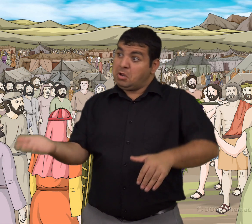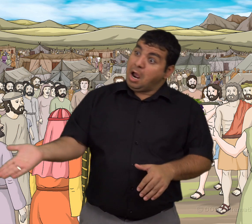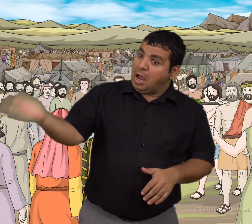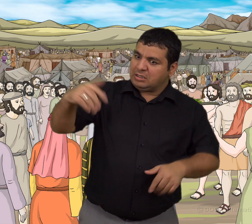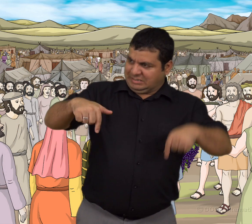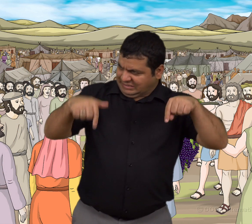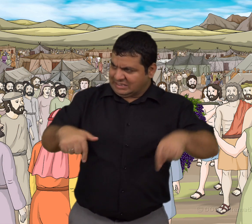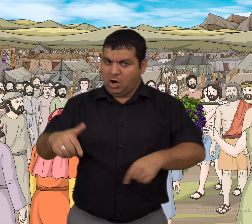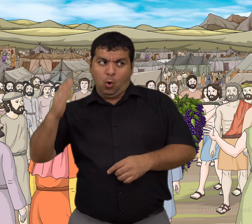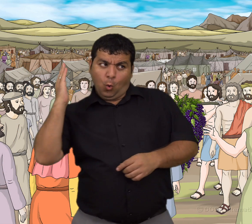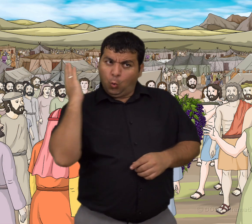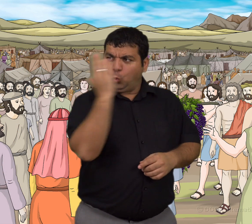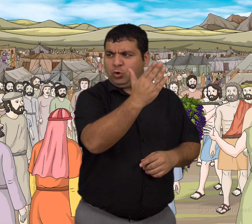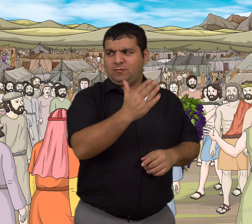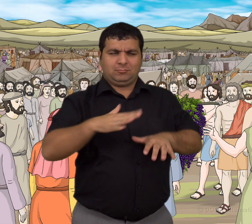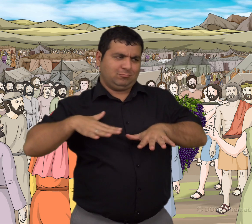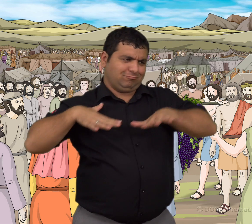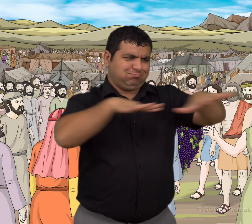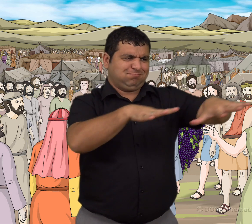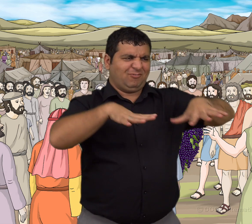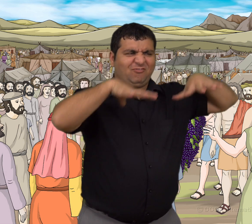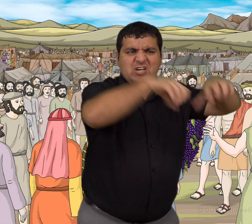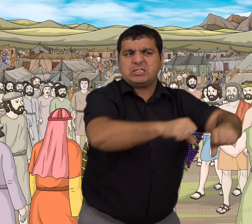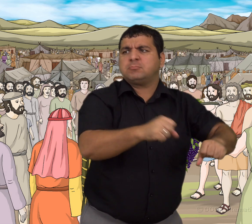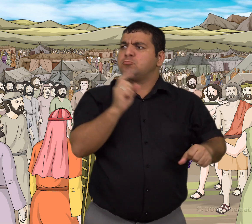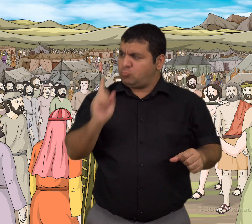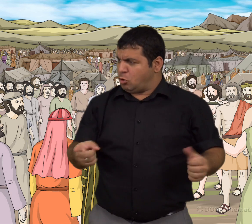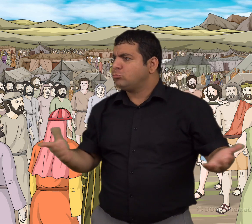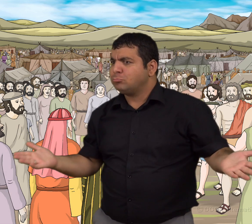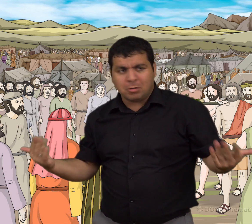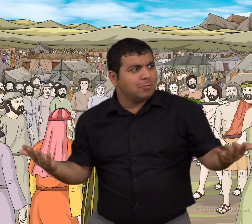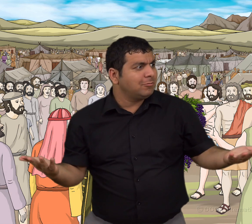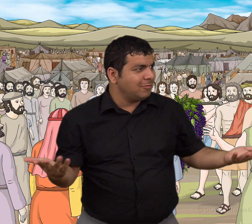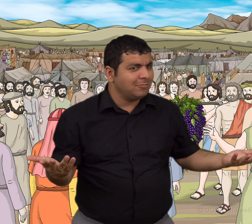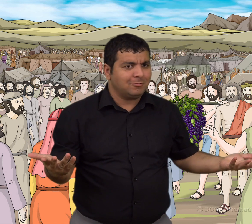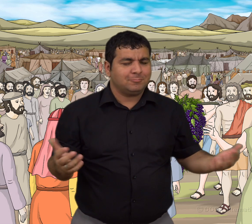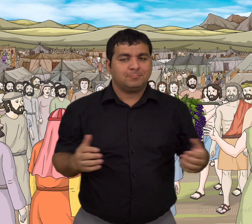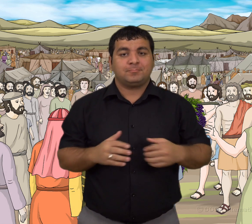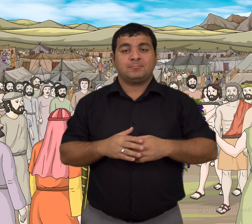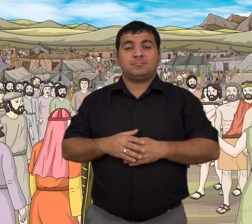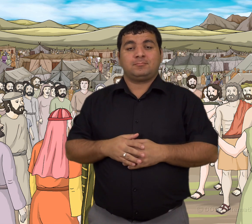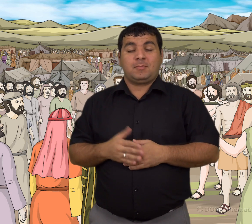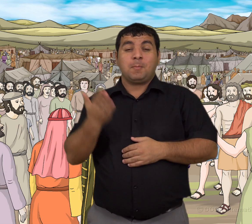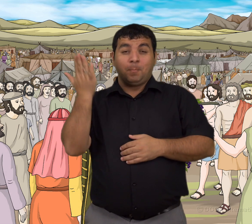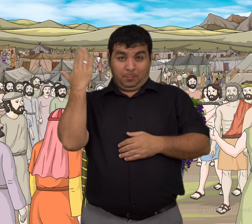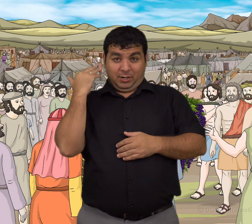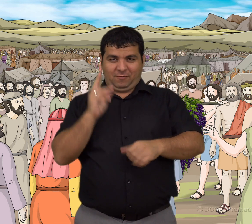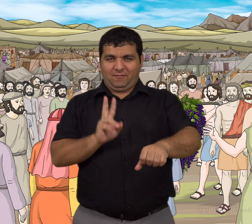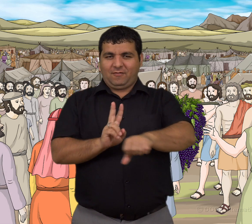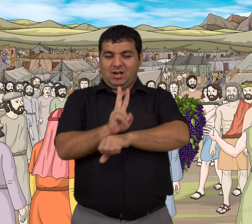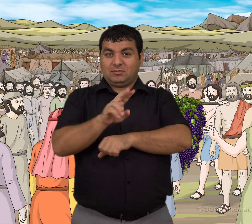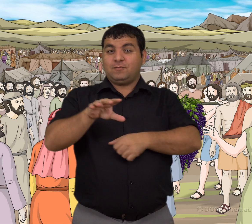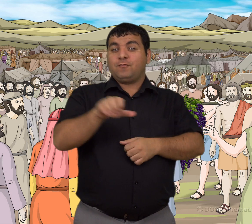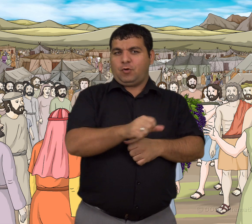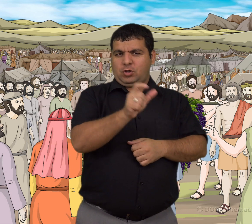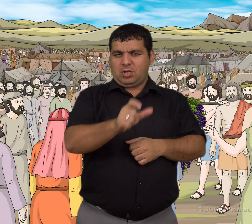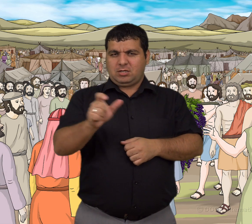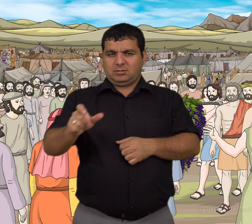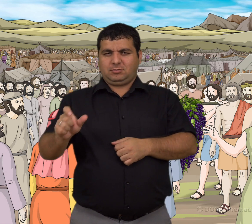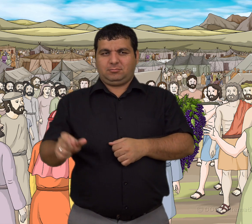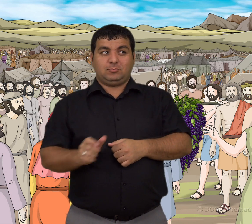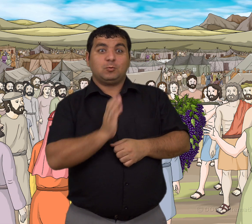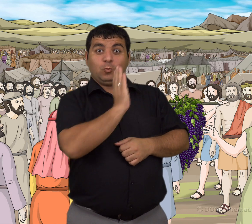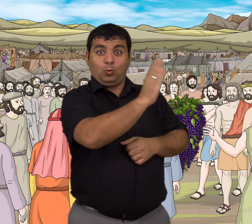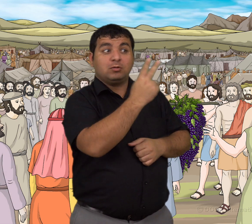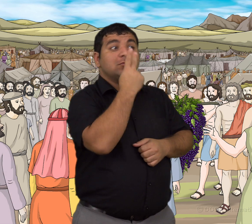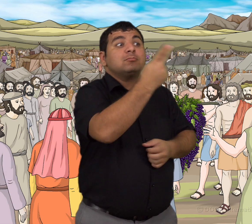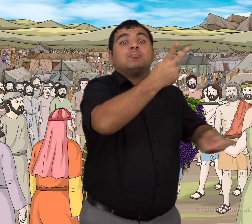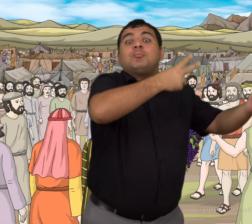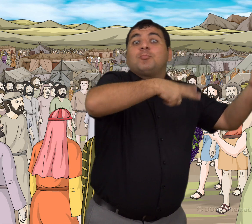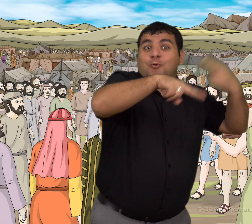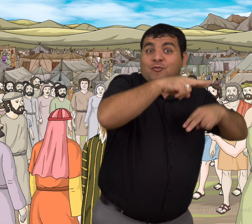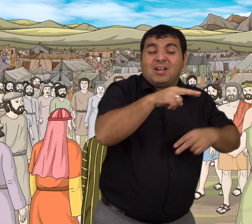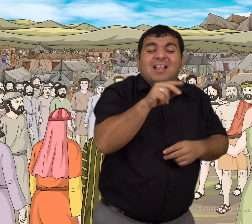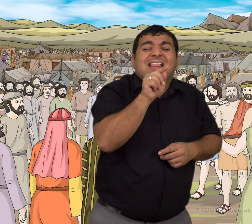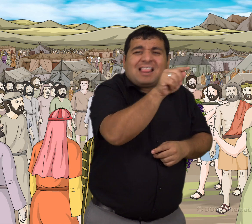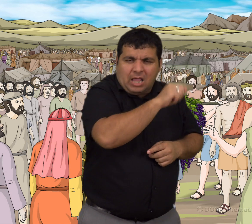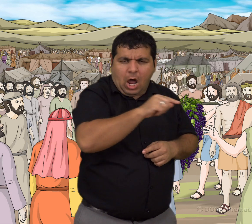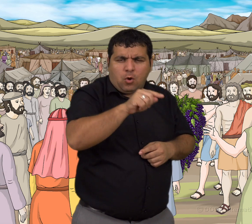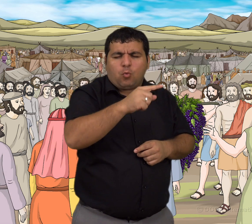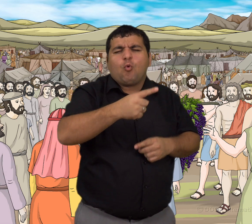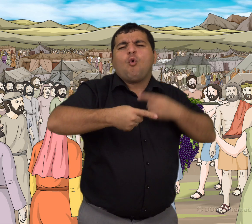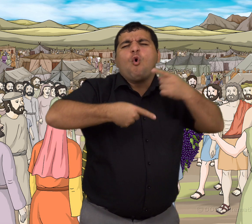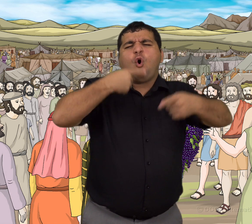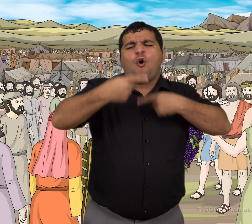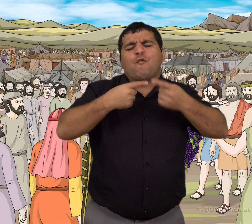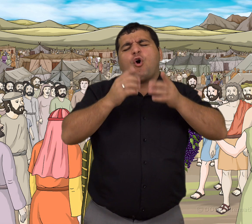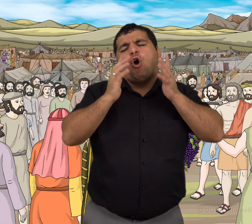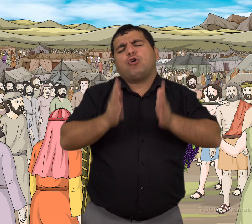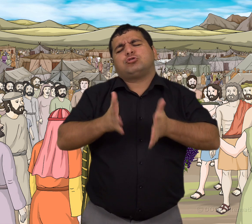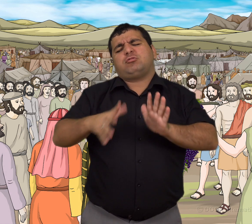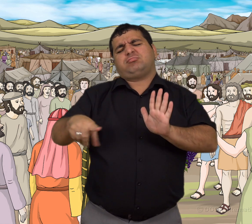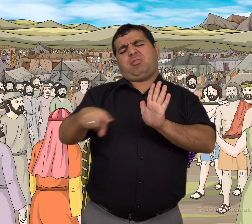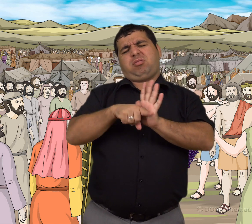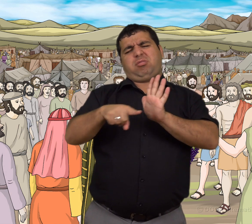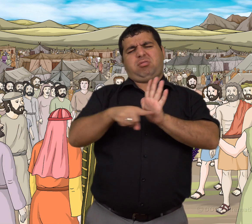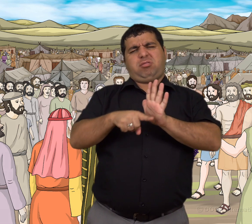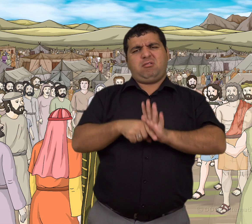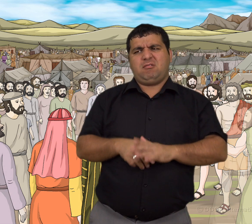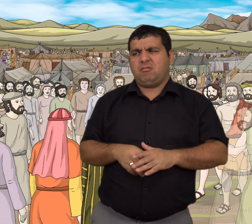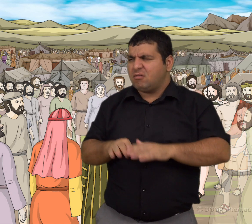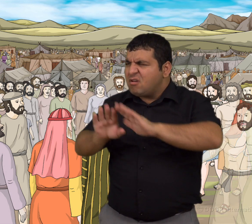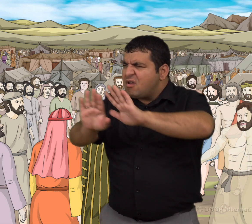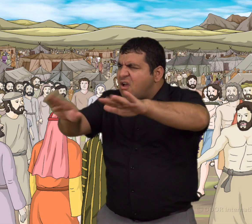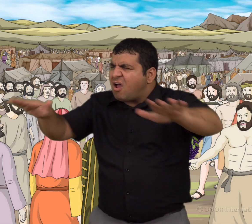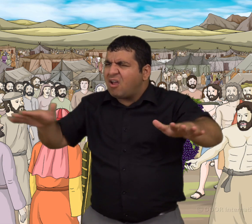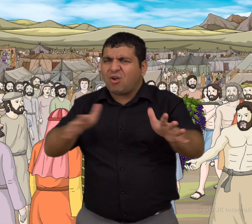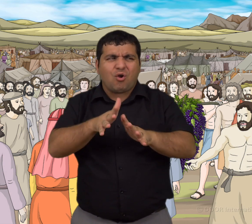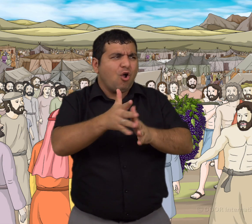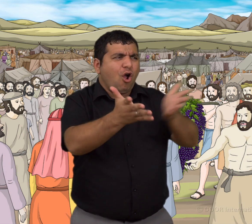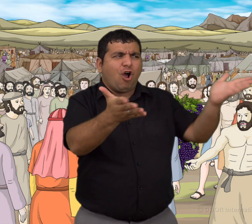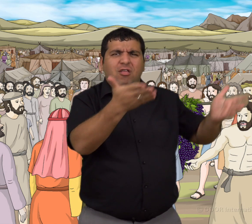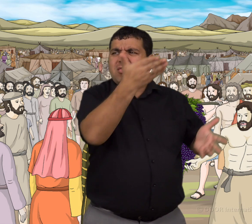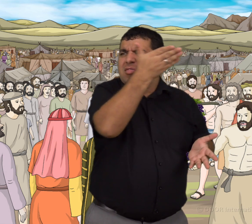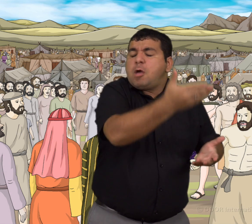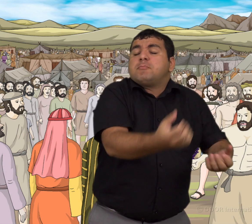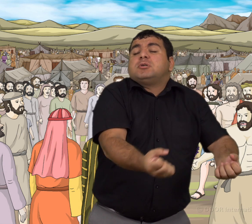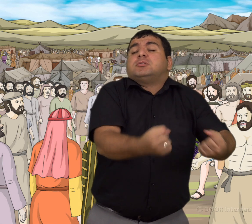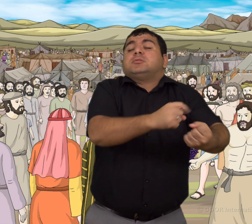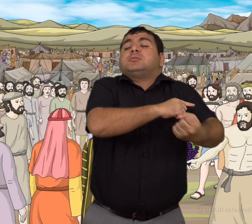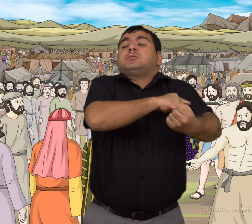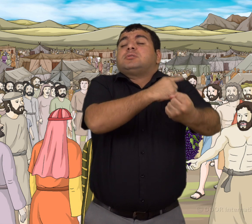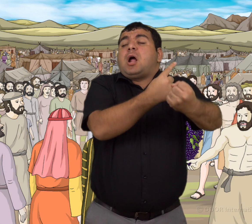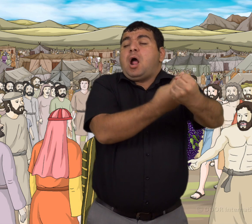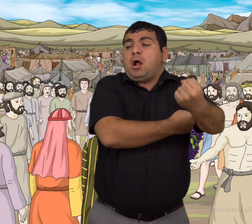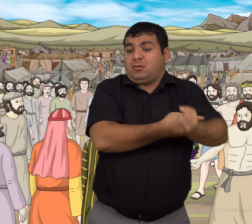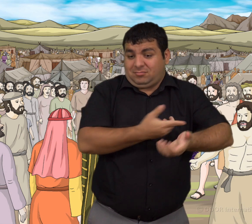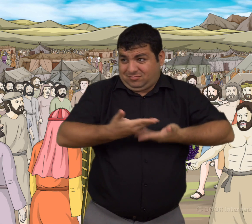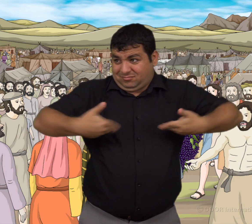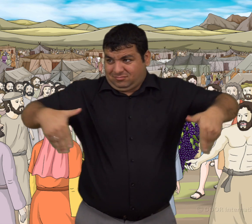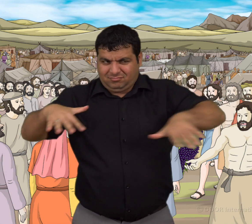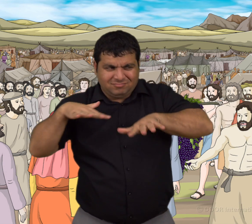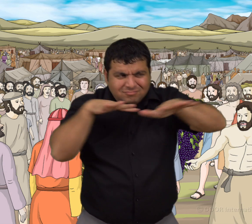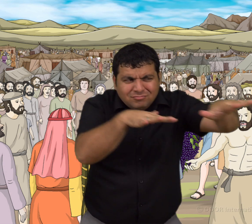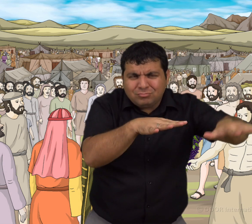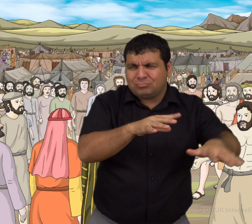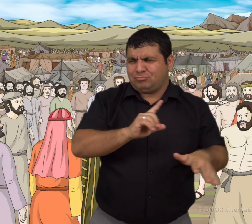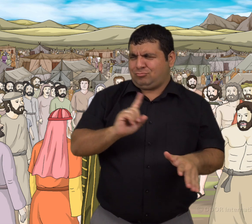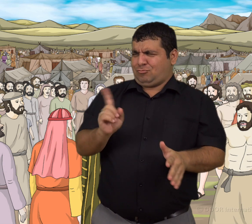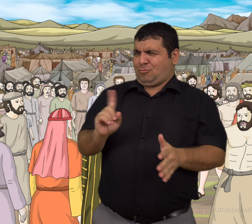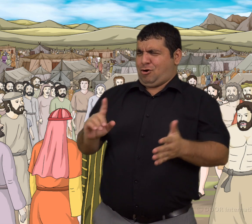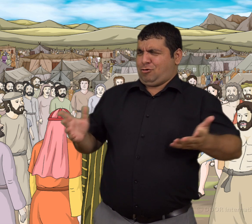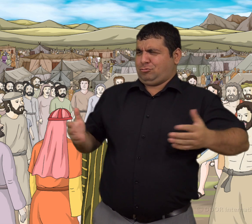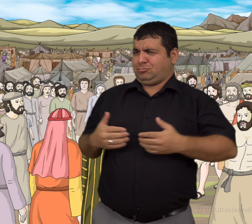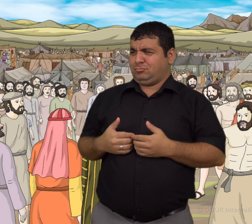But the men who had gone up with him replied, “We cannot go up against the people, for they are stronger than we are!”